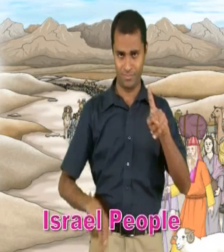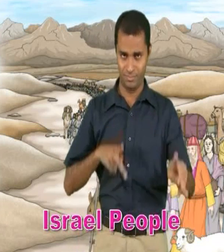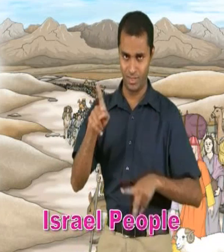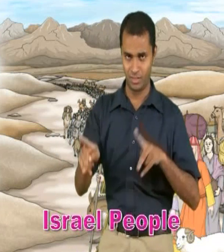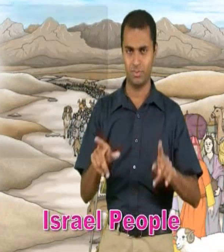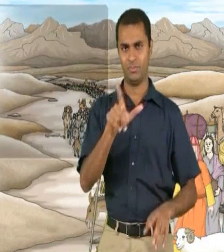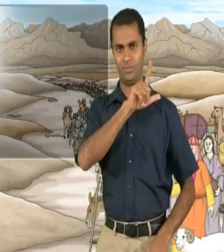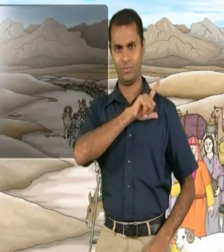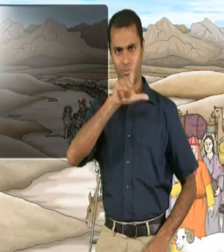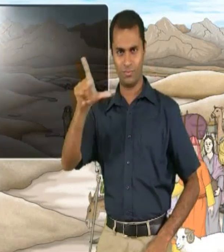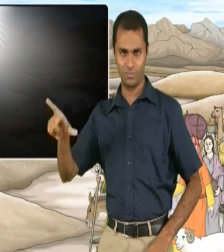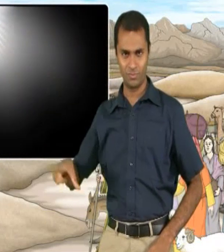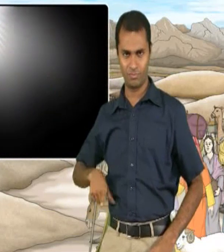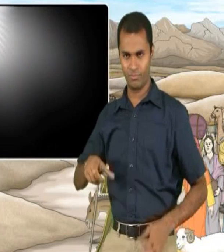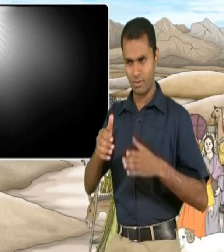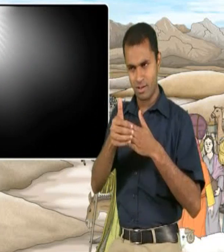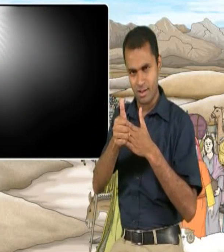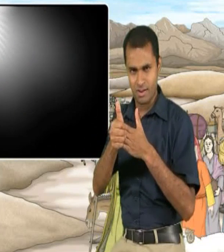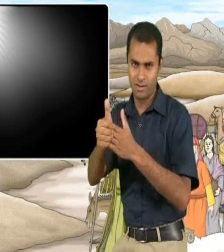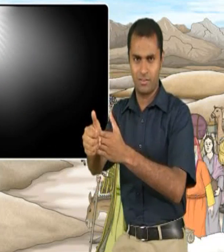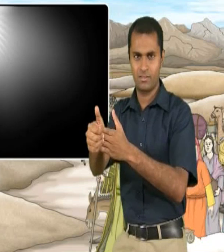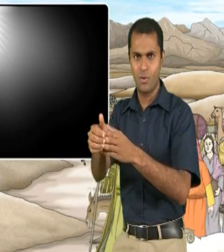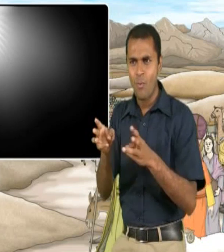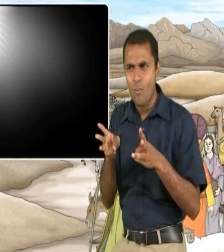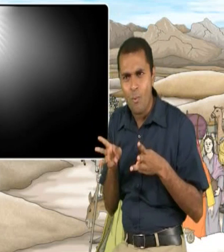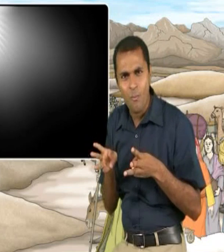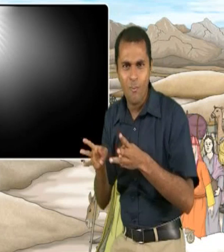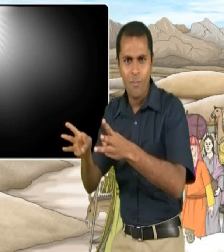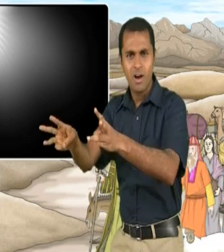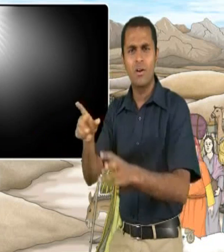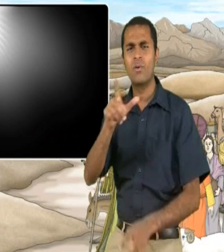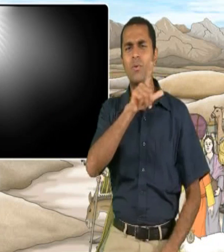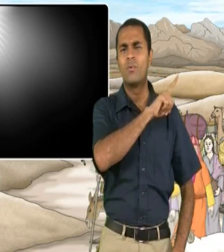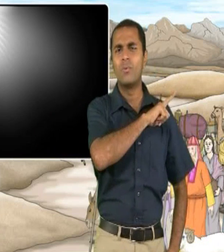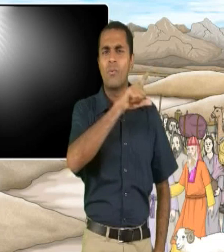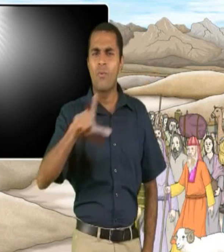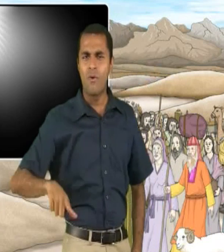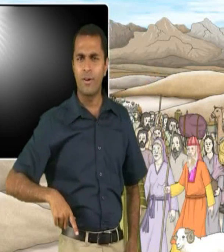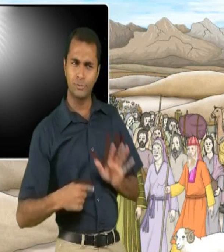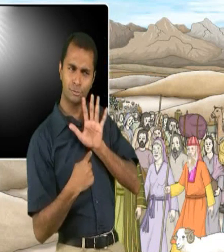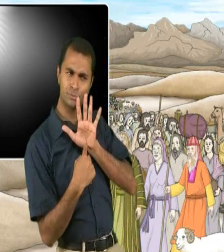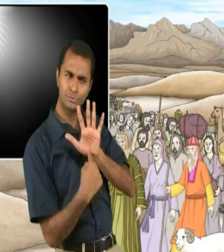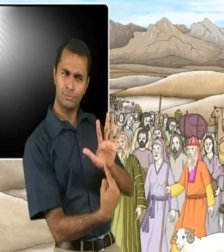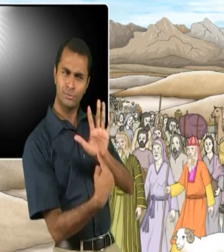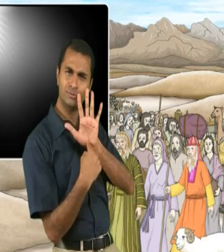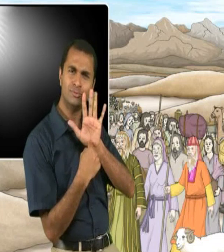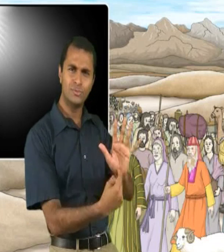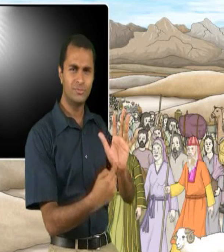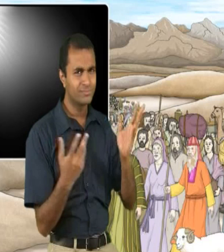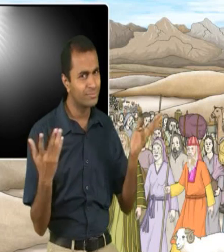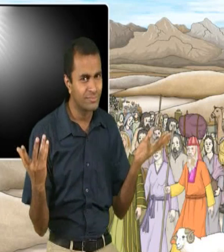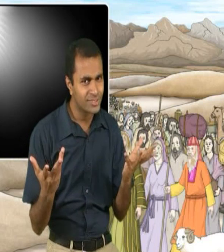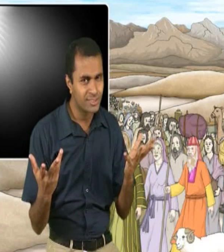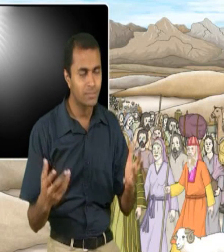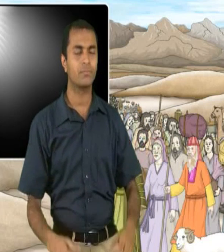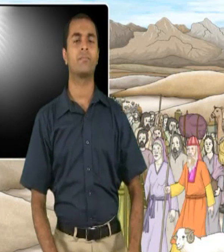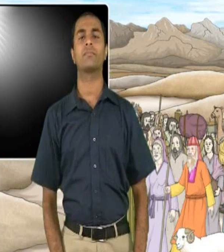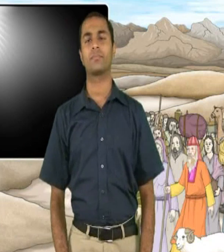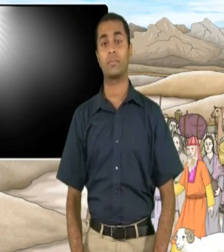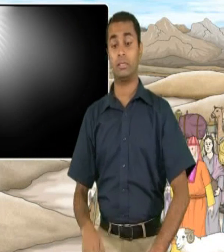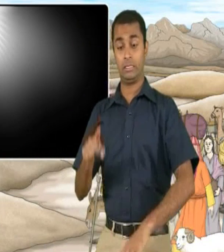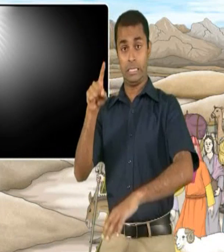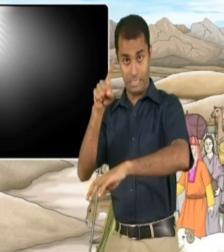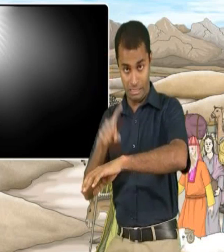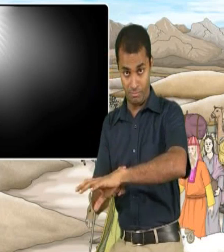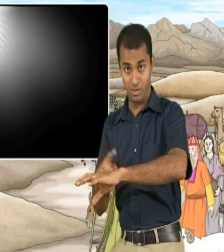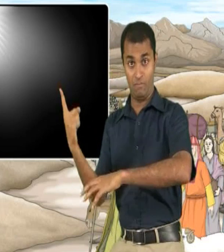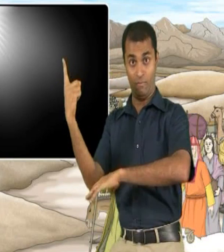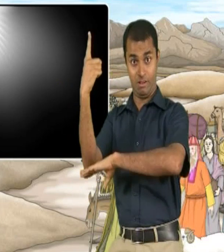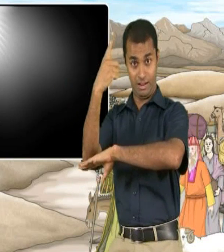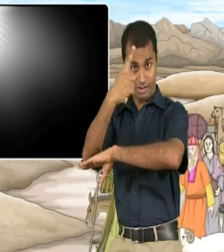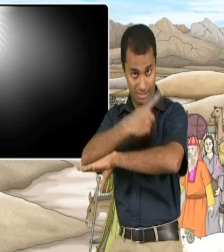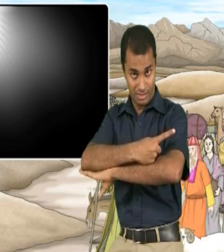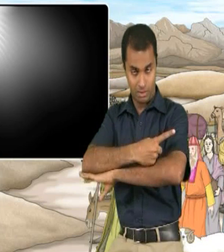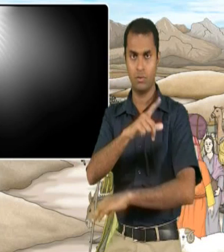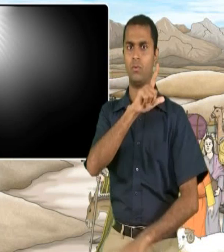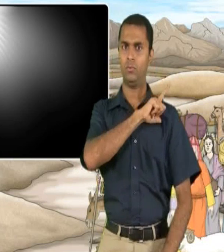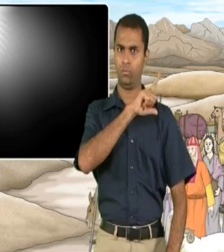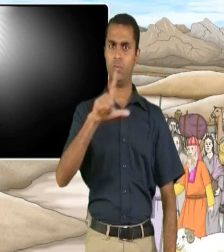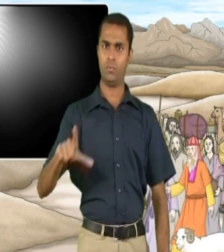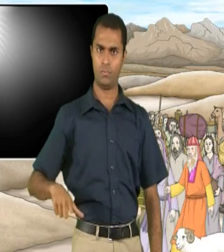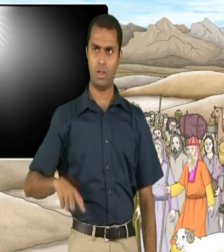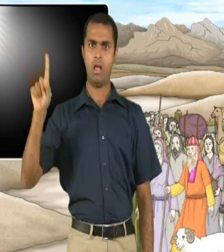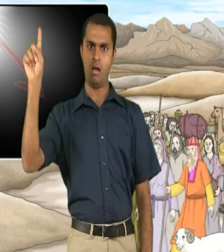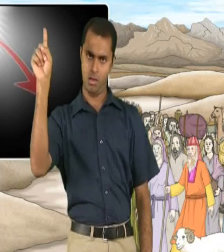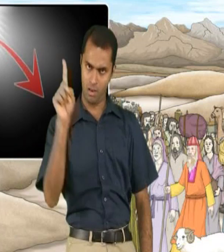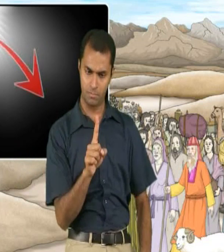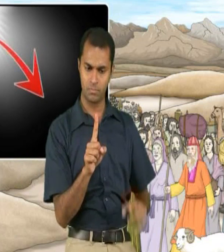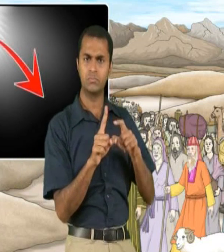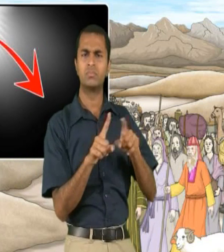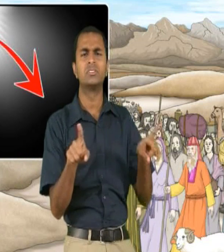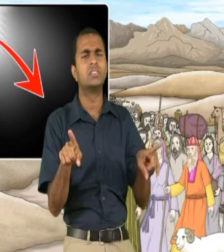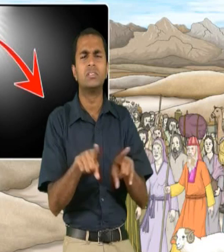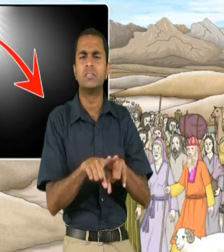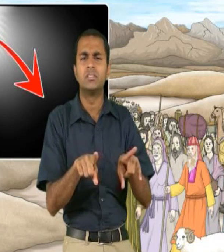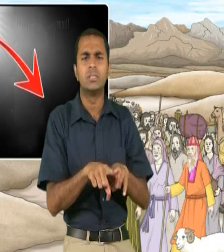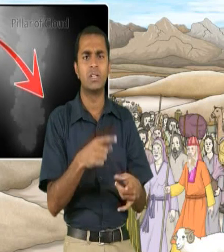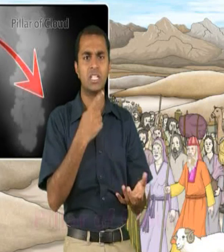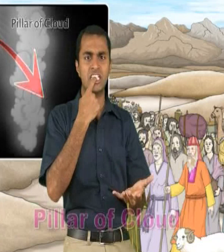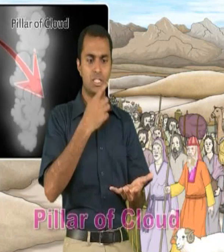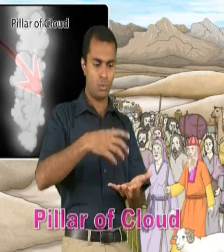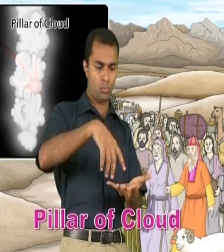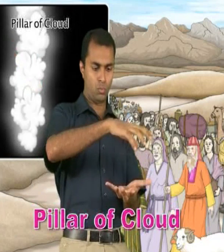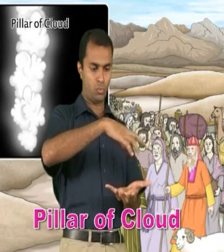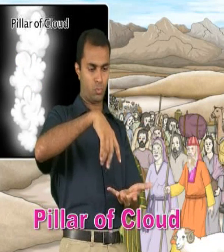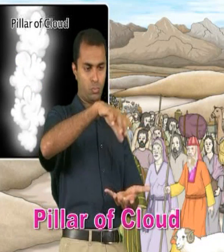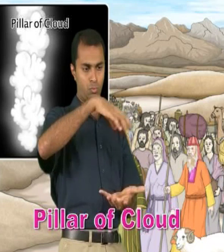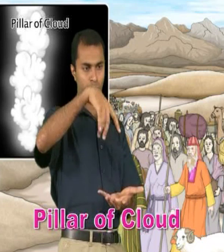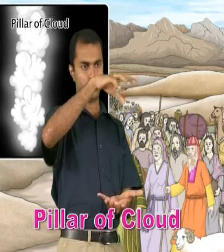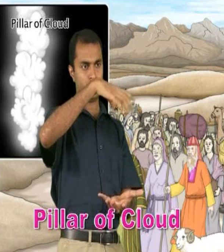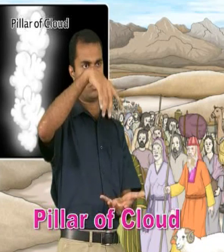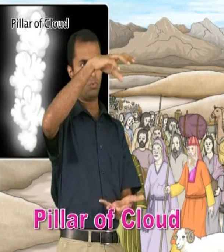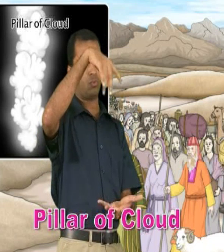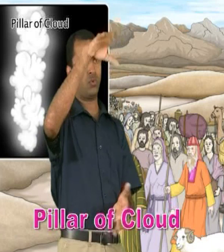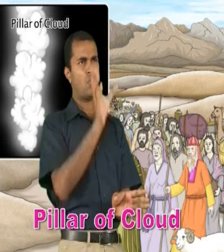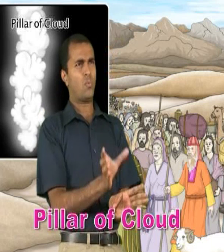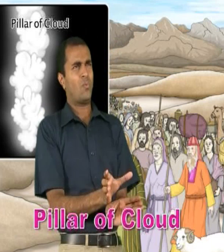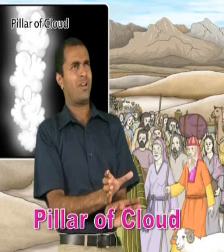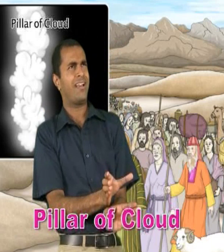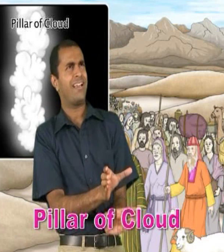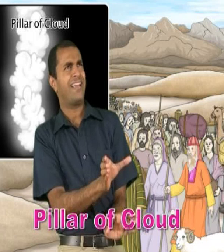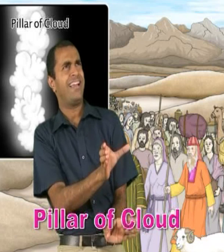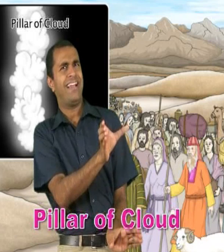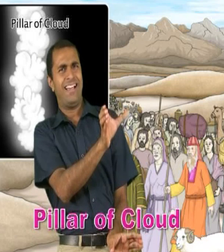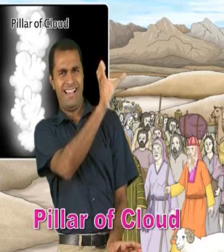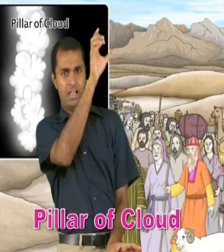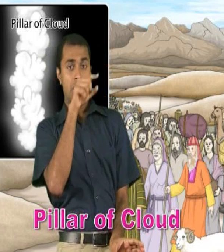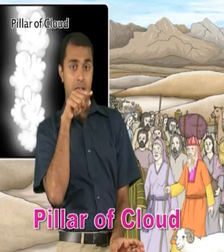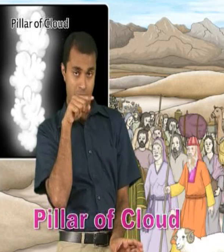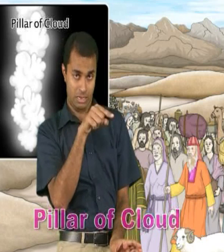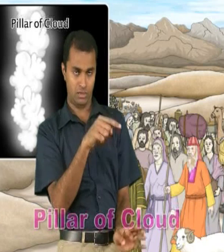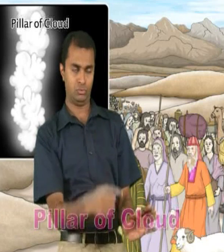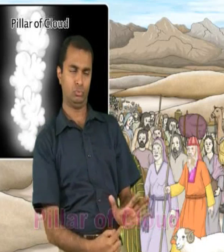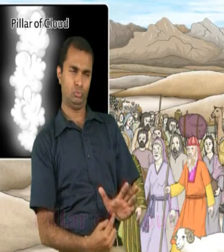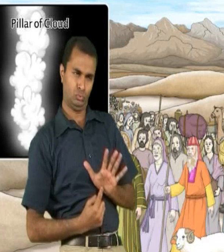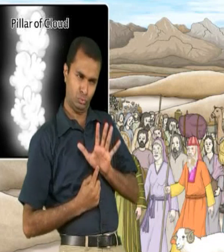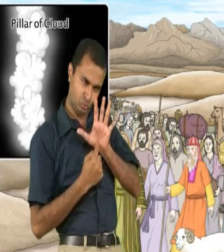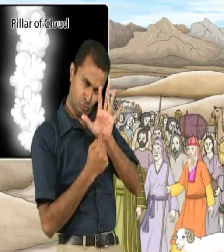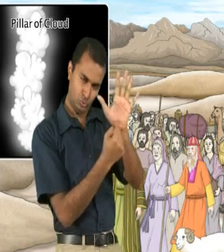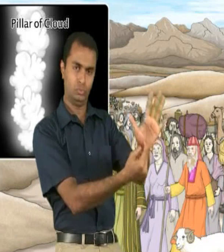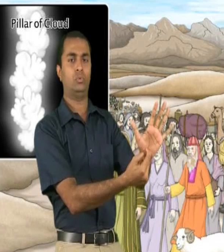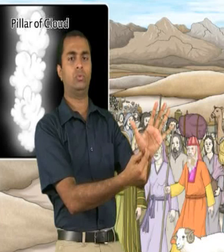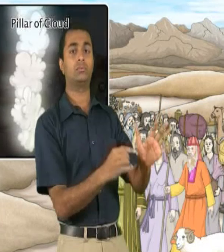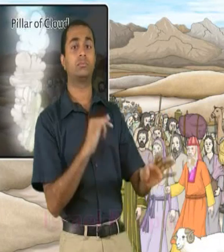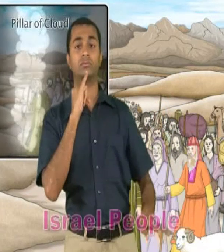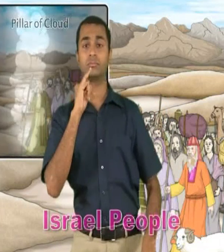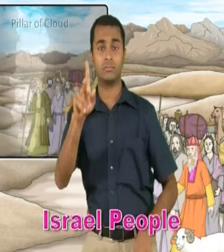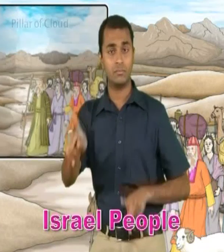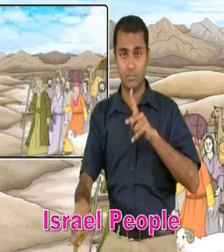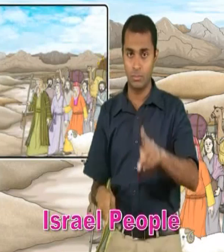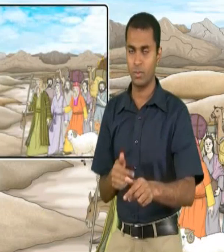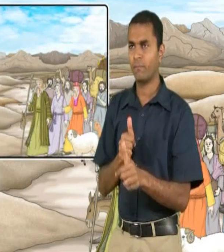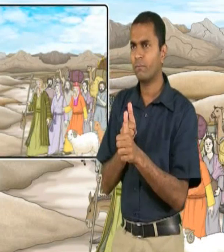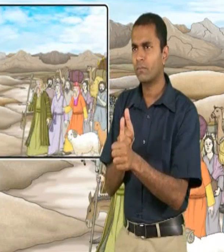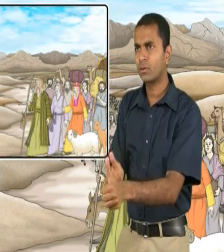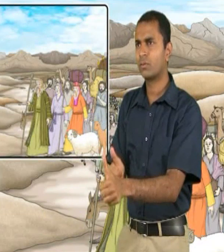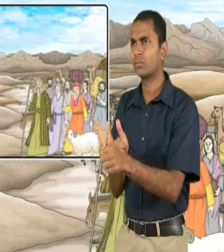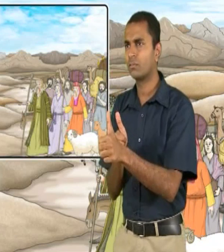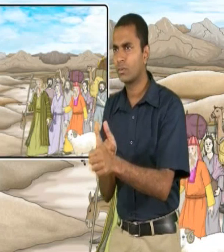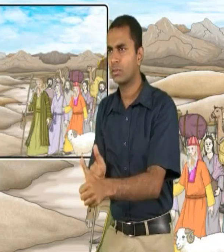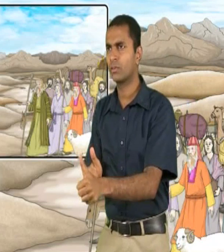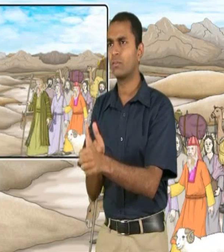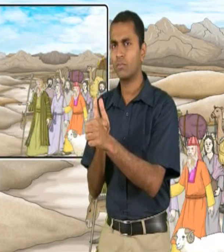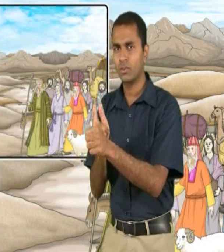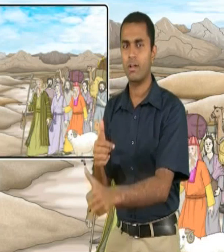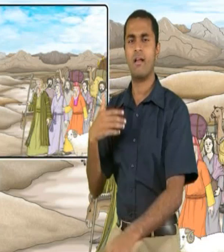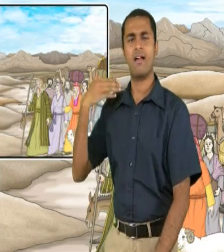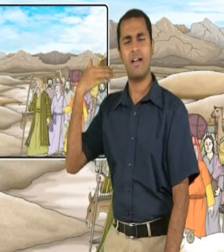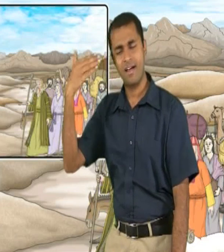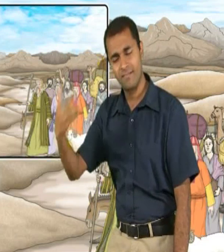And the Israelites left the land of Egypt arrayed for battle.